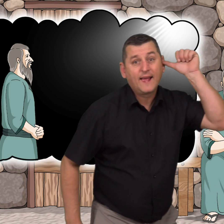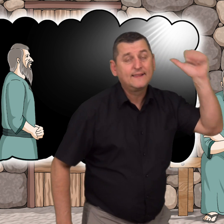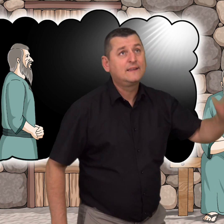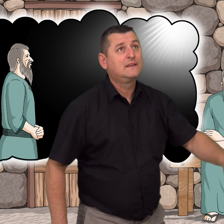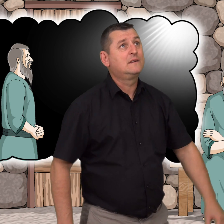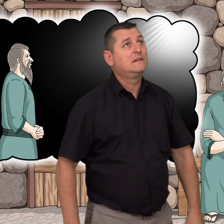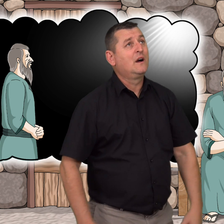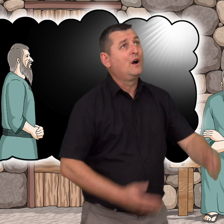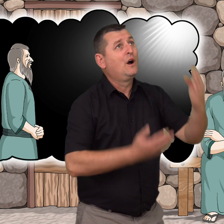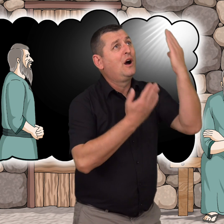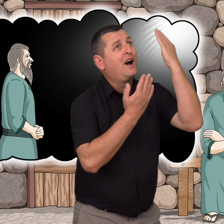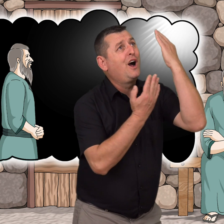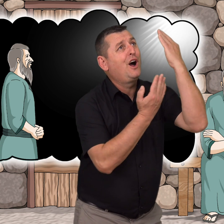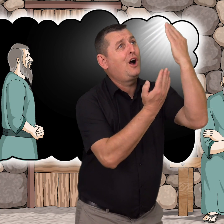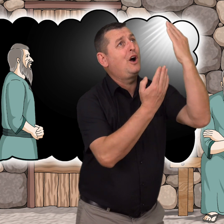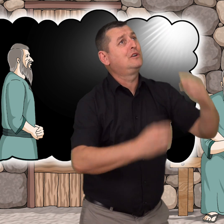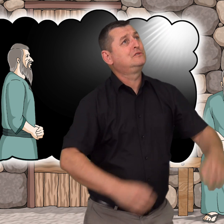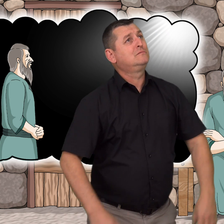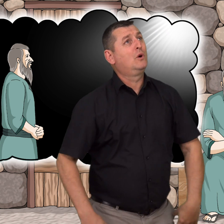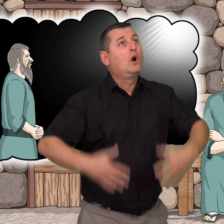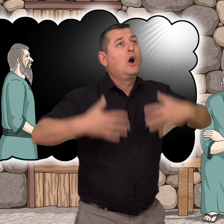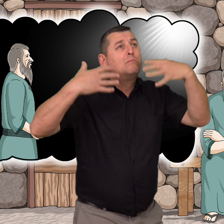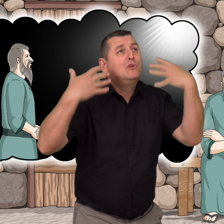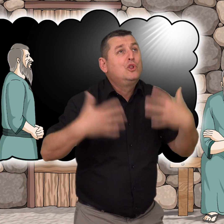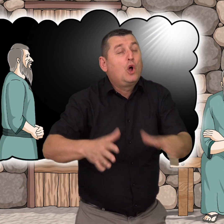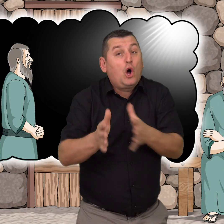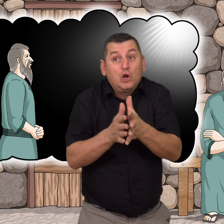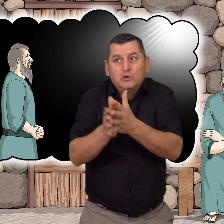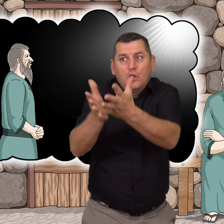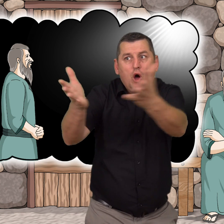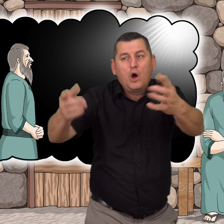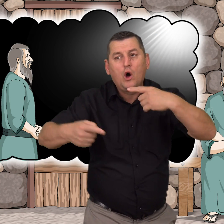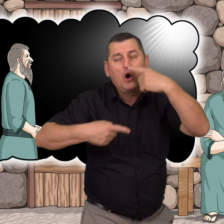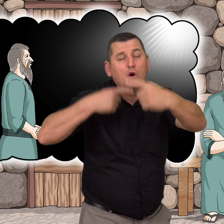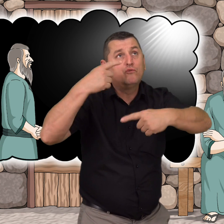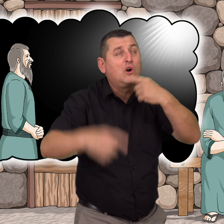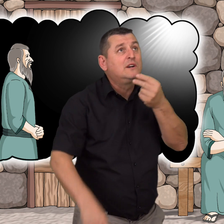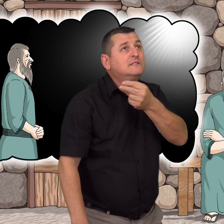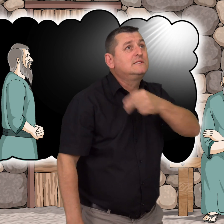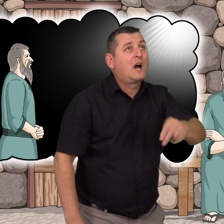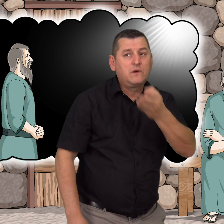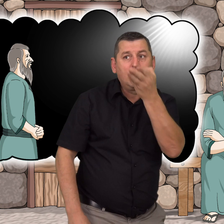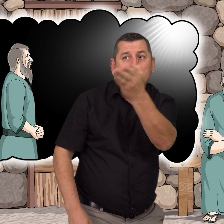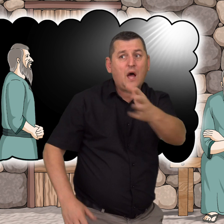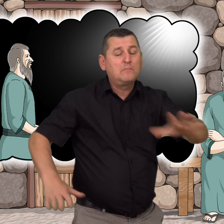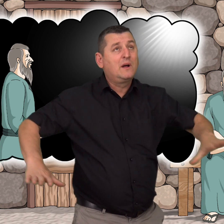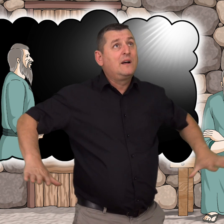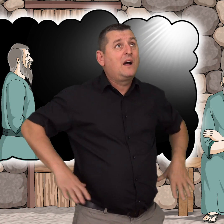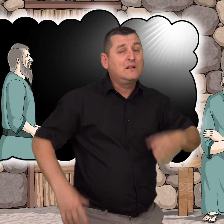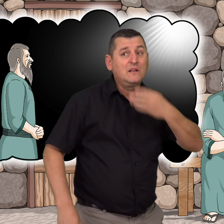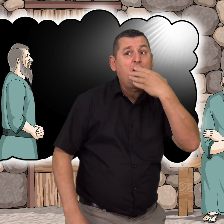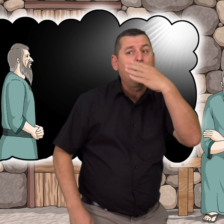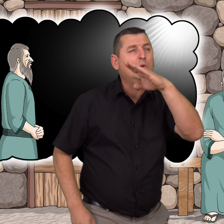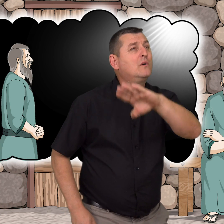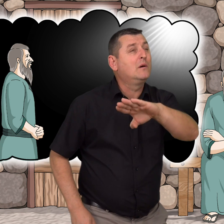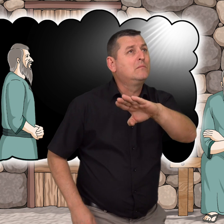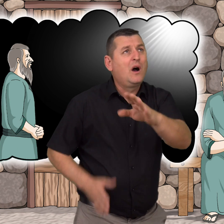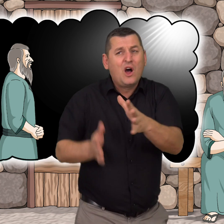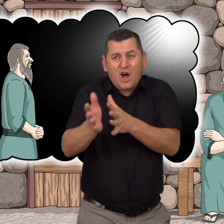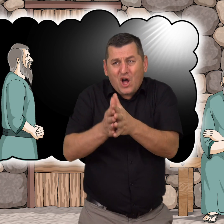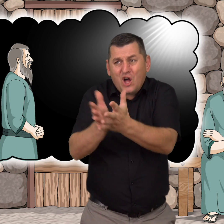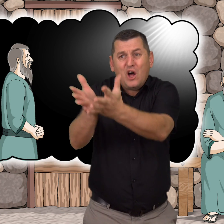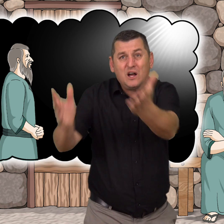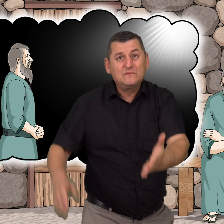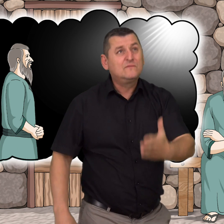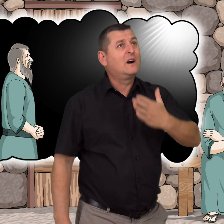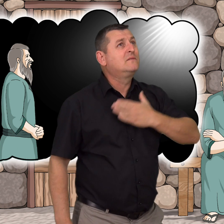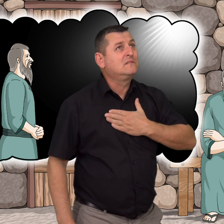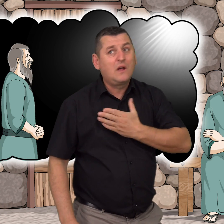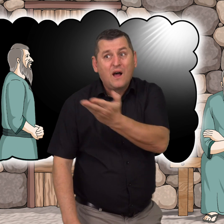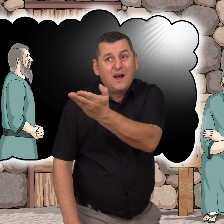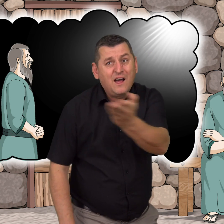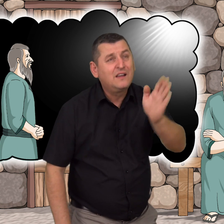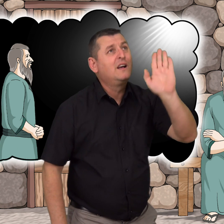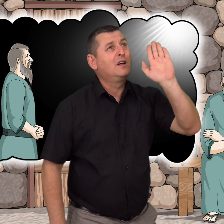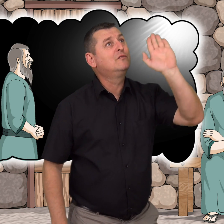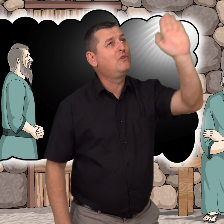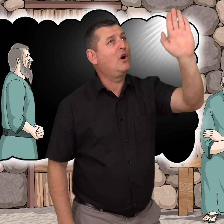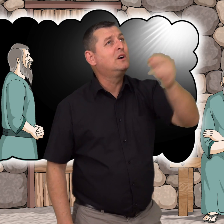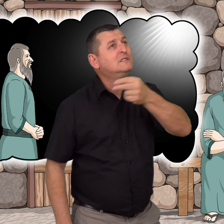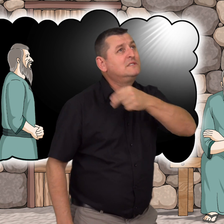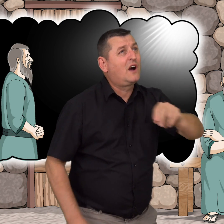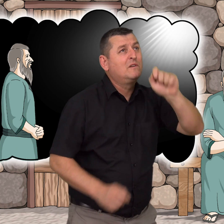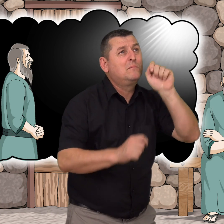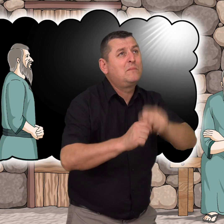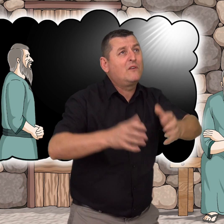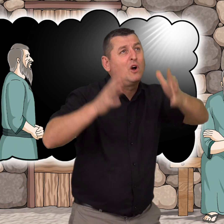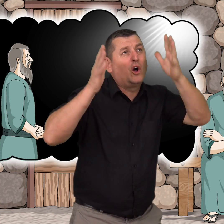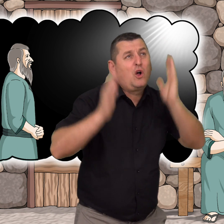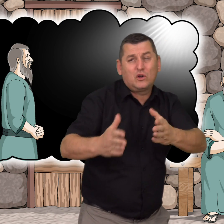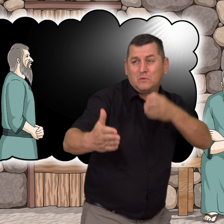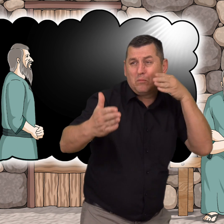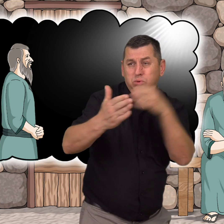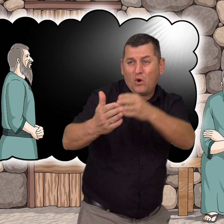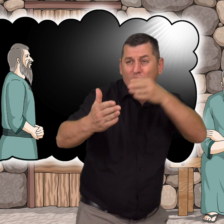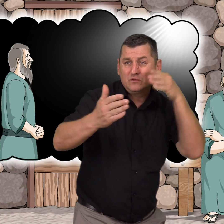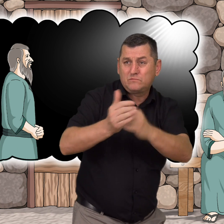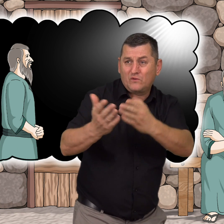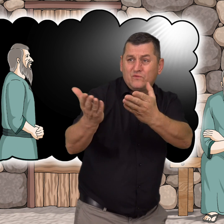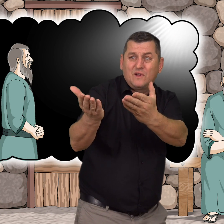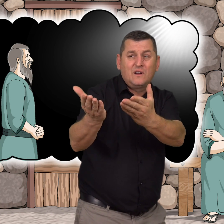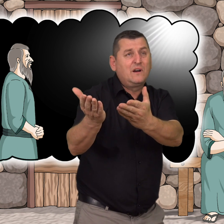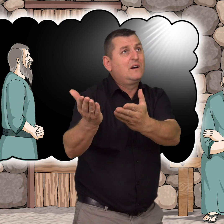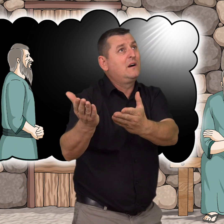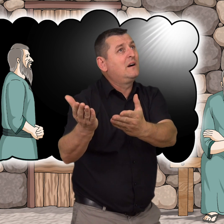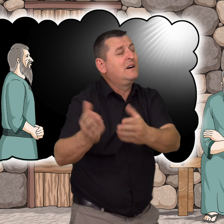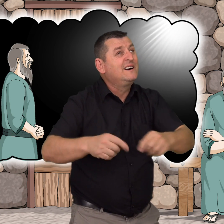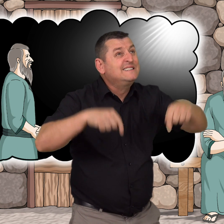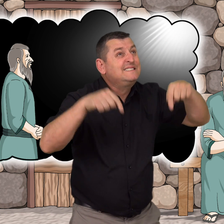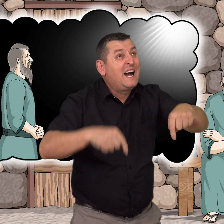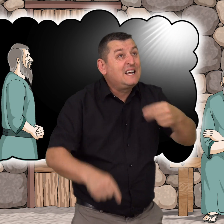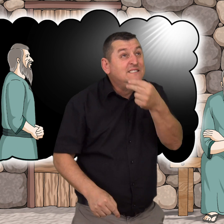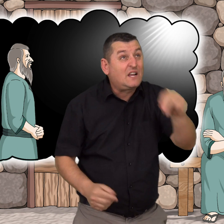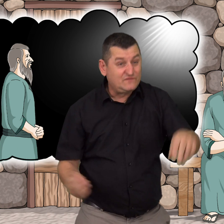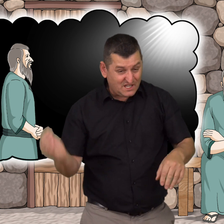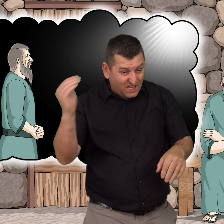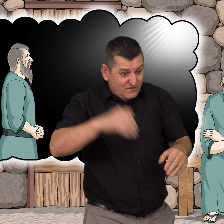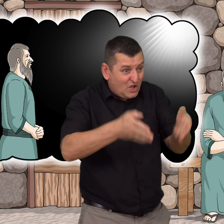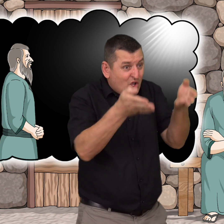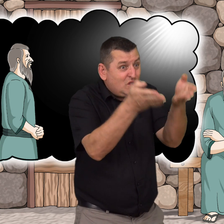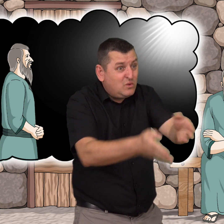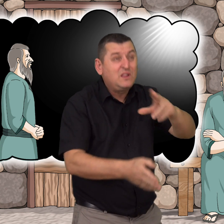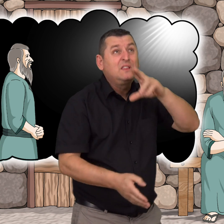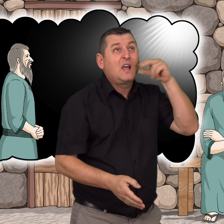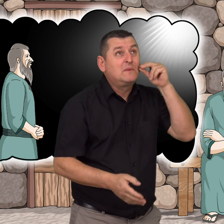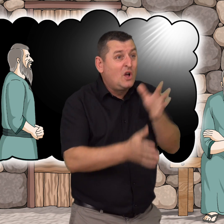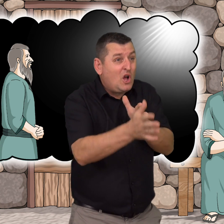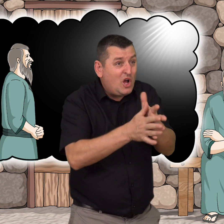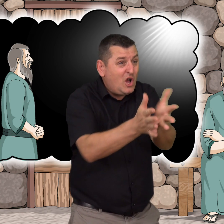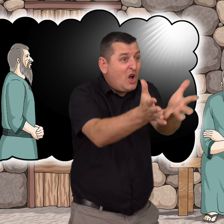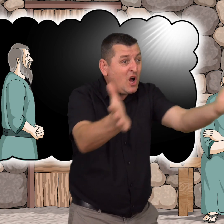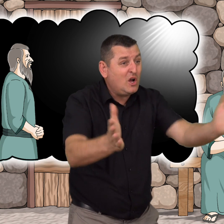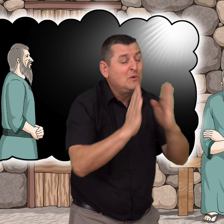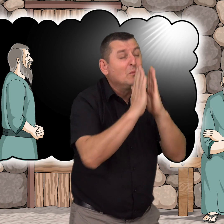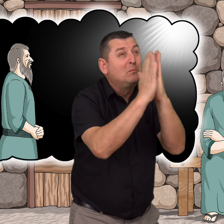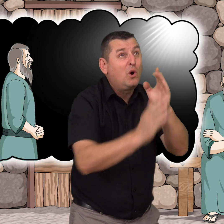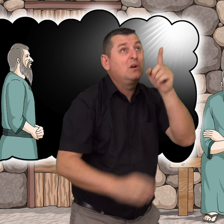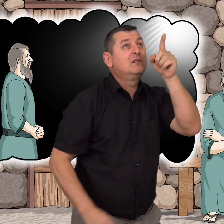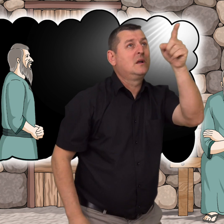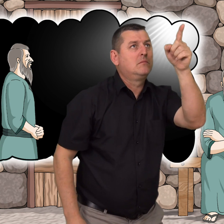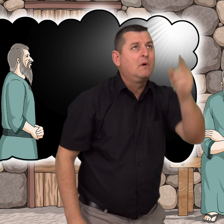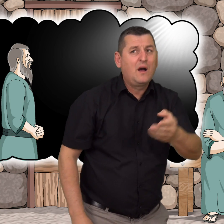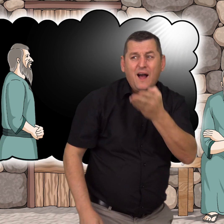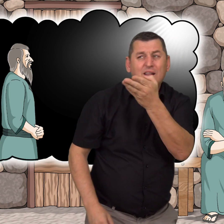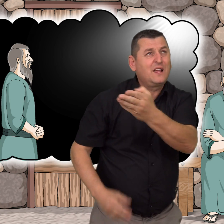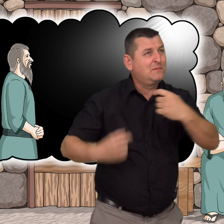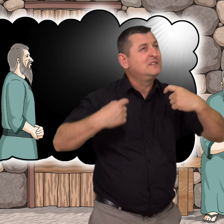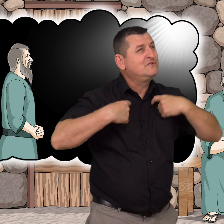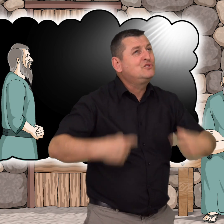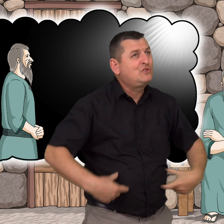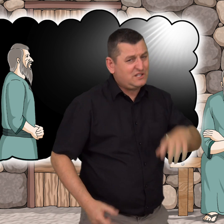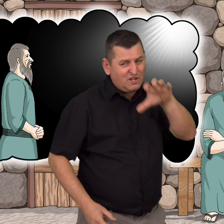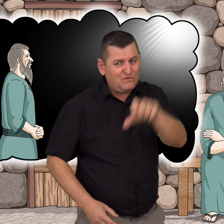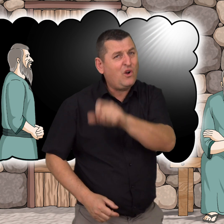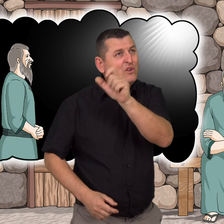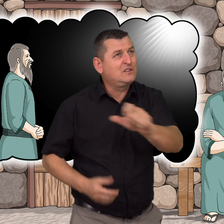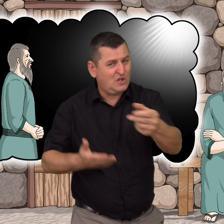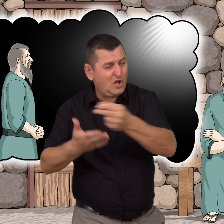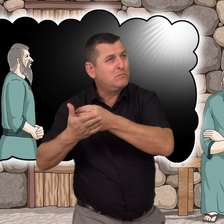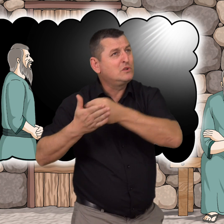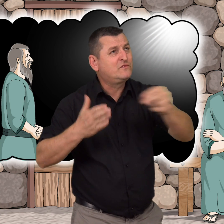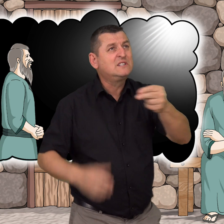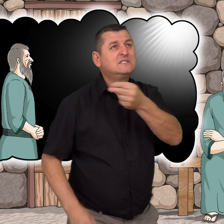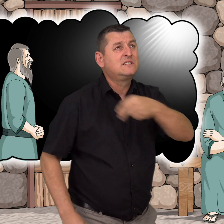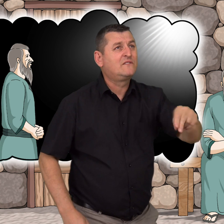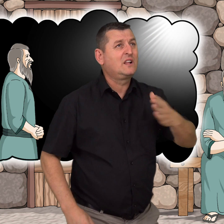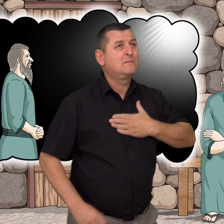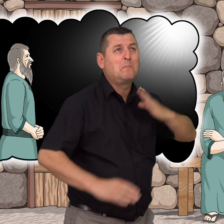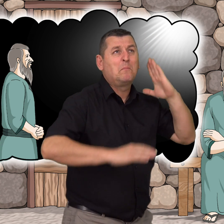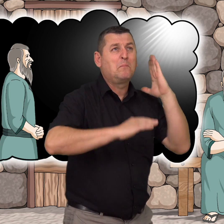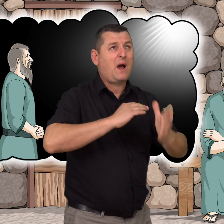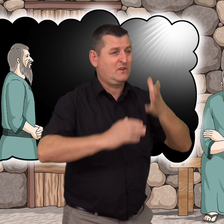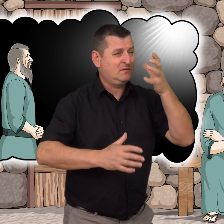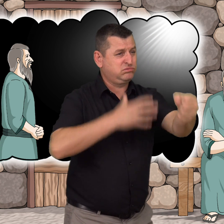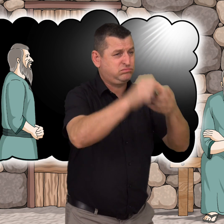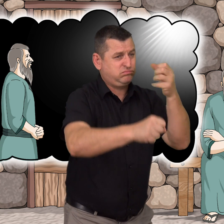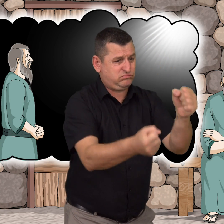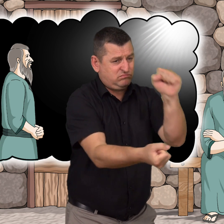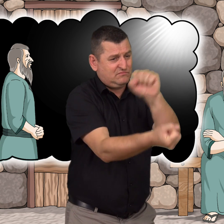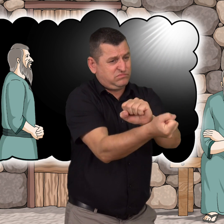But Ananias answered, “Lord, many people have told me about this man and all the harm he has done to Your saints in Jerusalem.